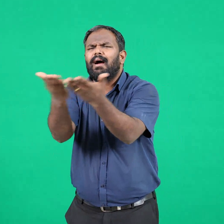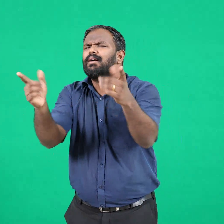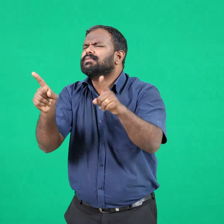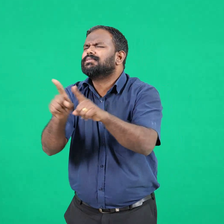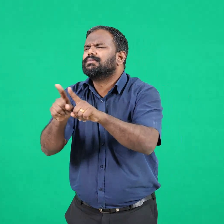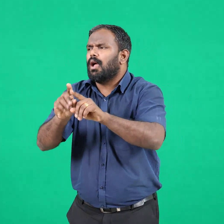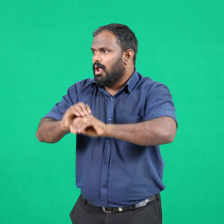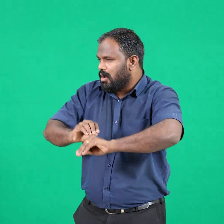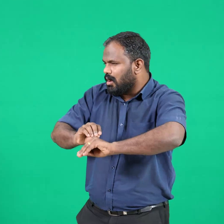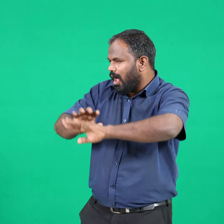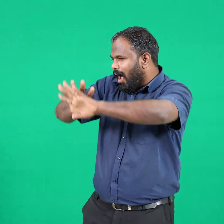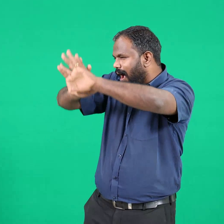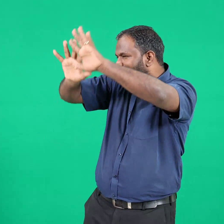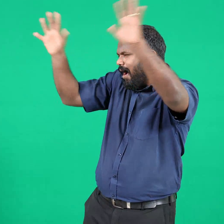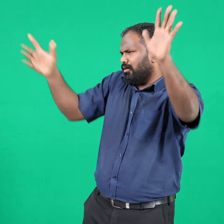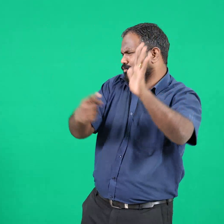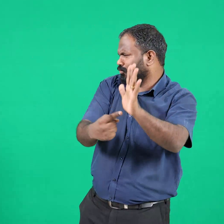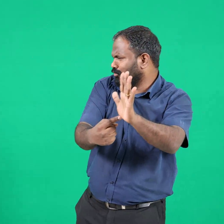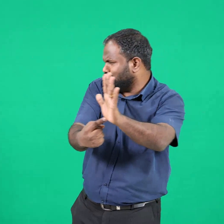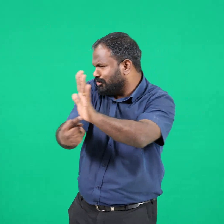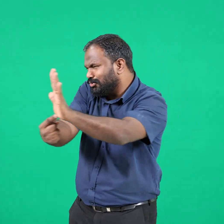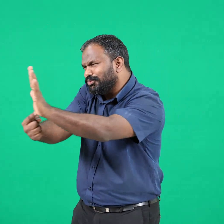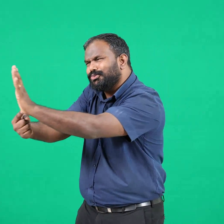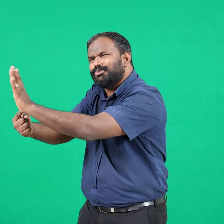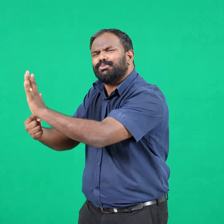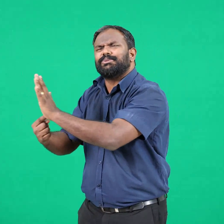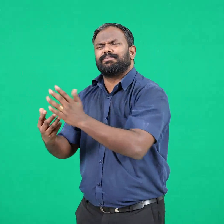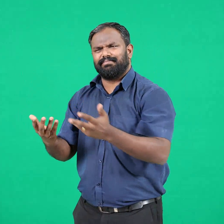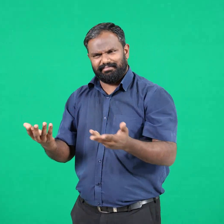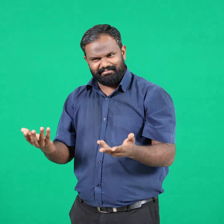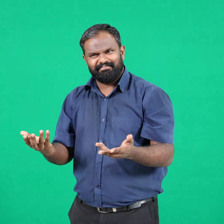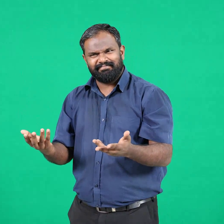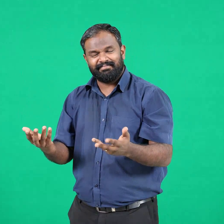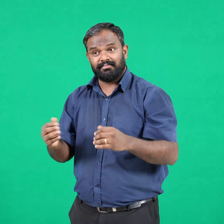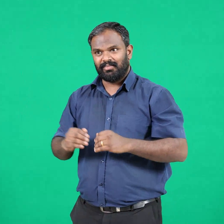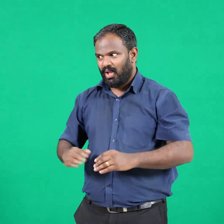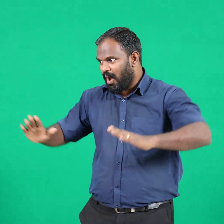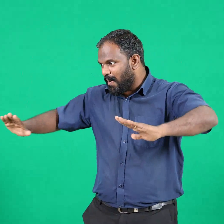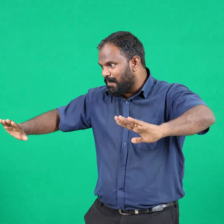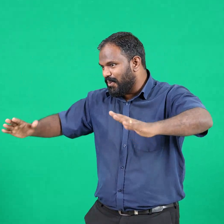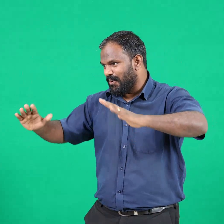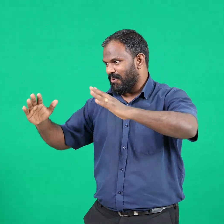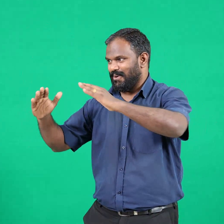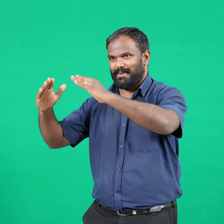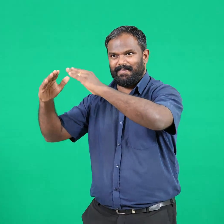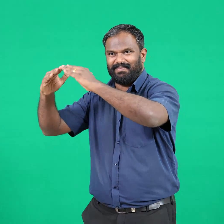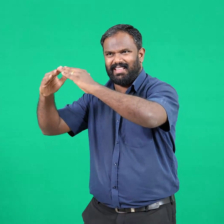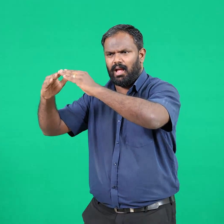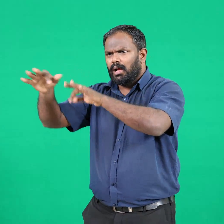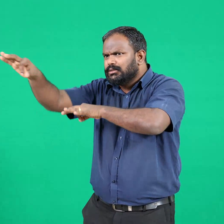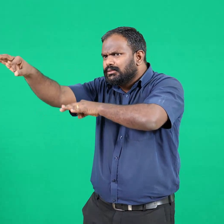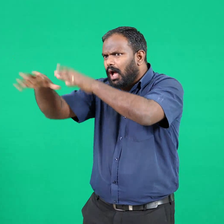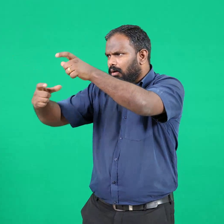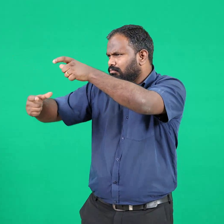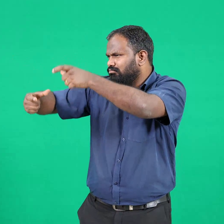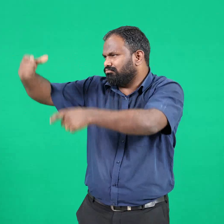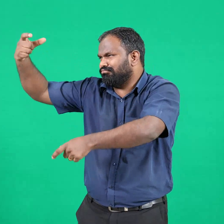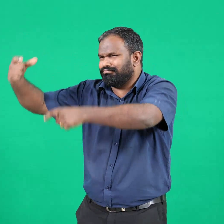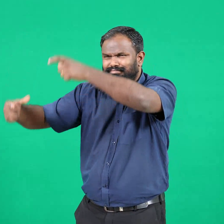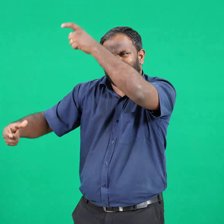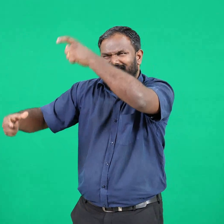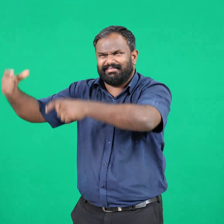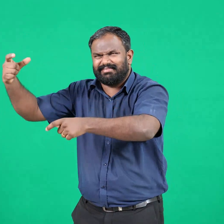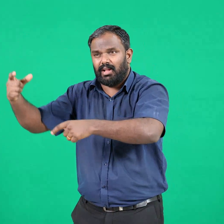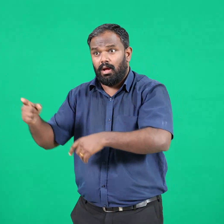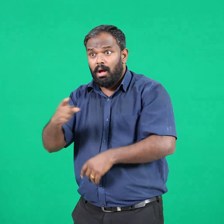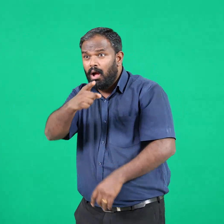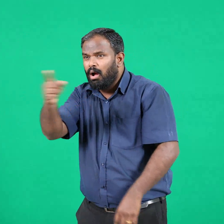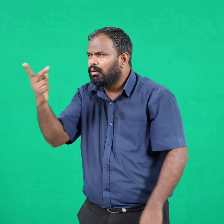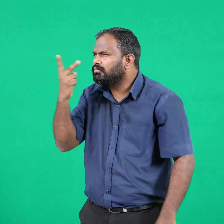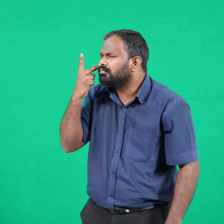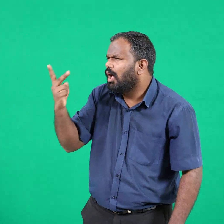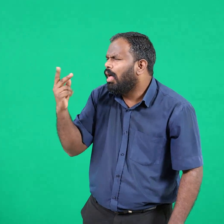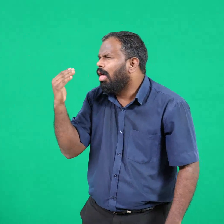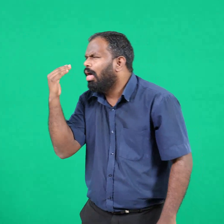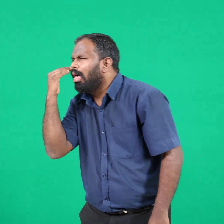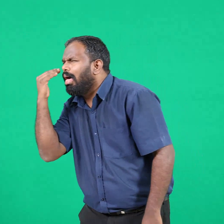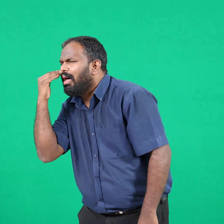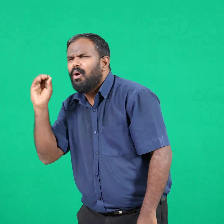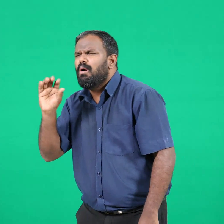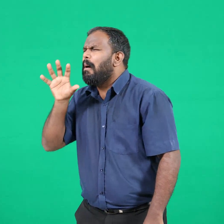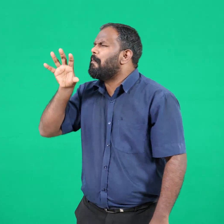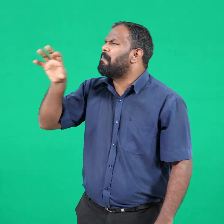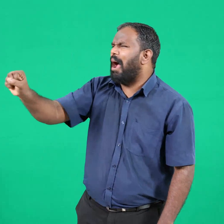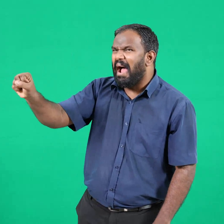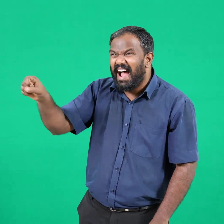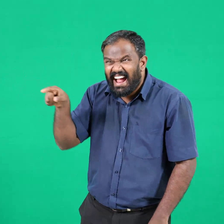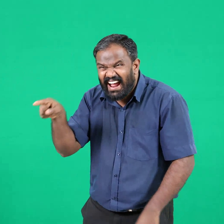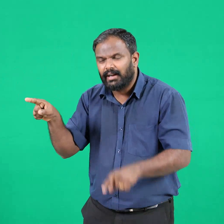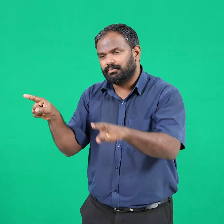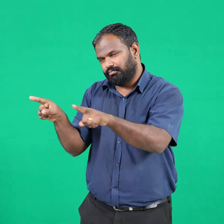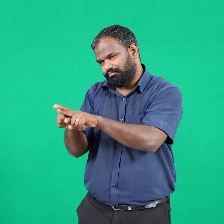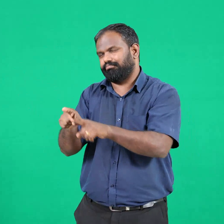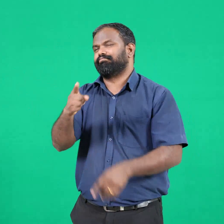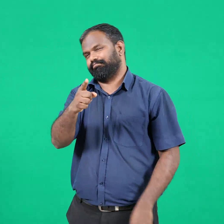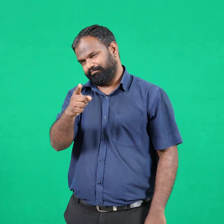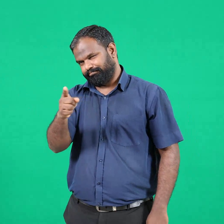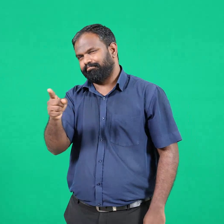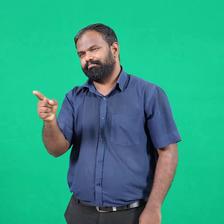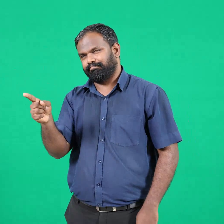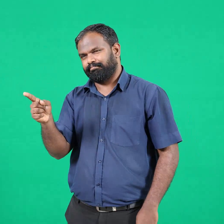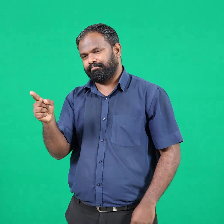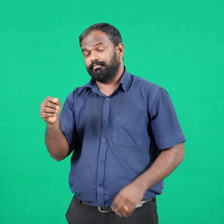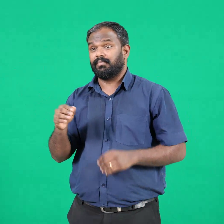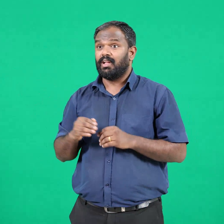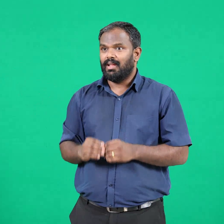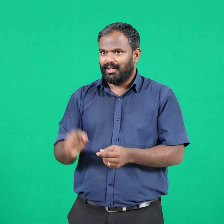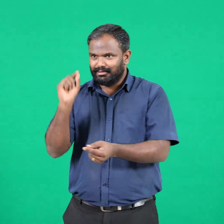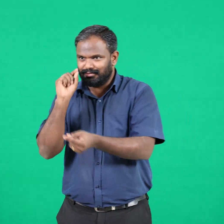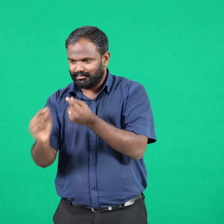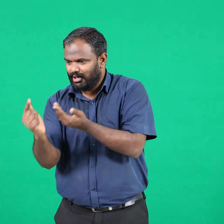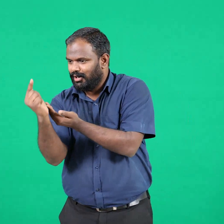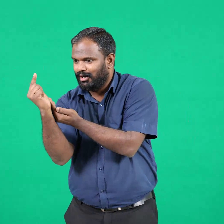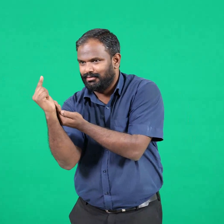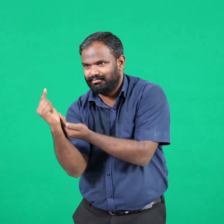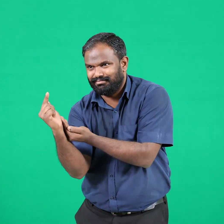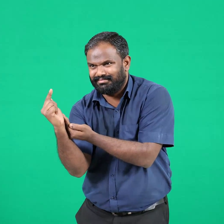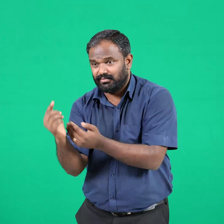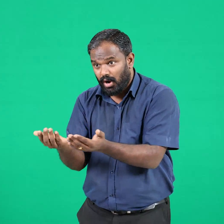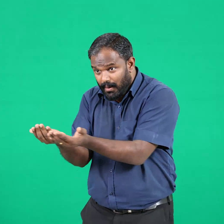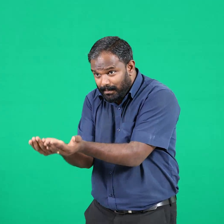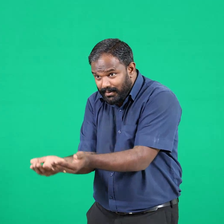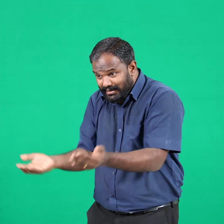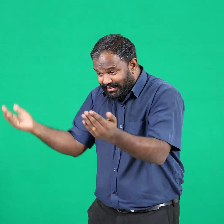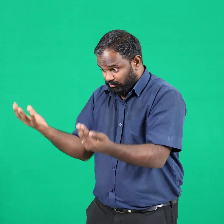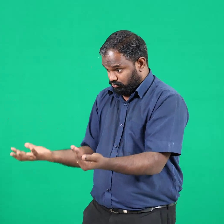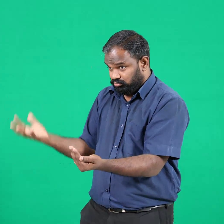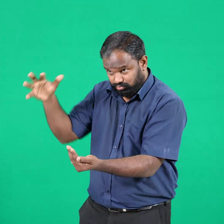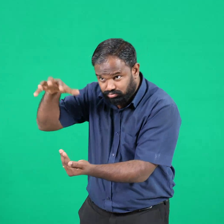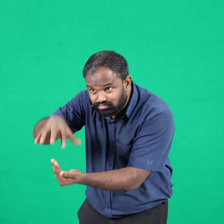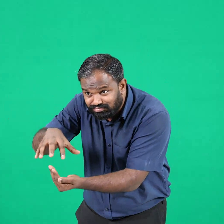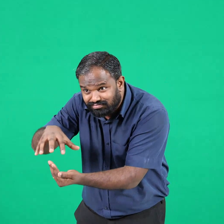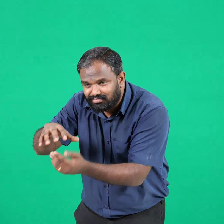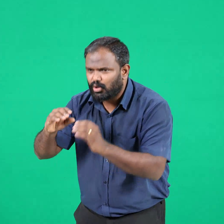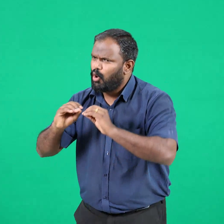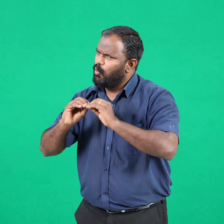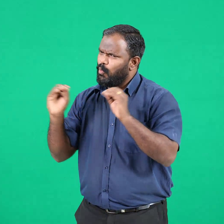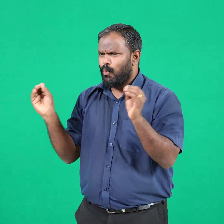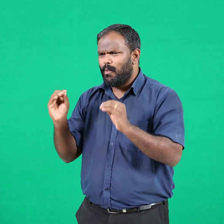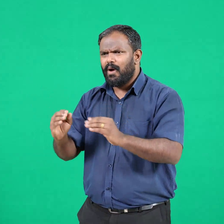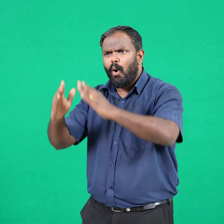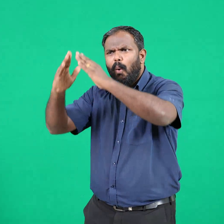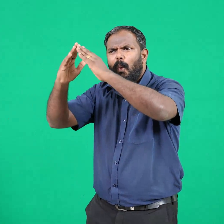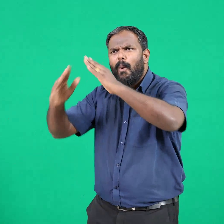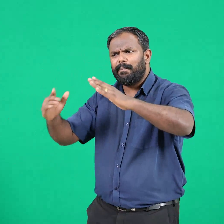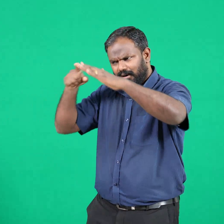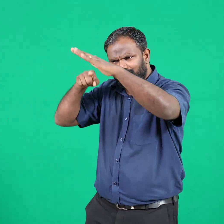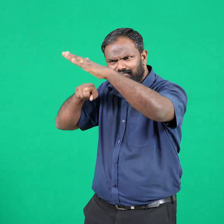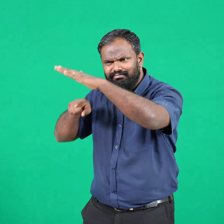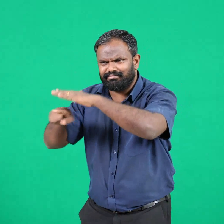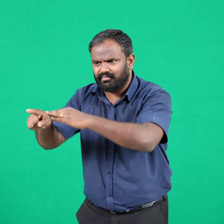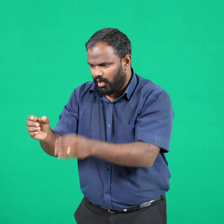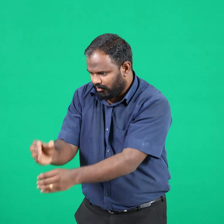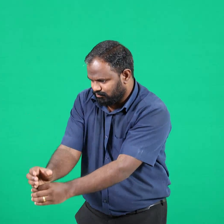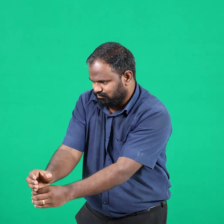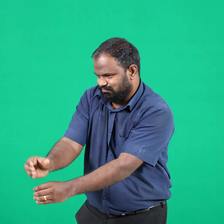A city on a hill cannot be hidden. Neither do people light a lamp and put it under a basket.